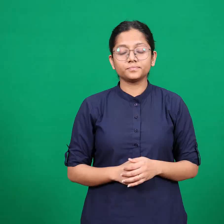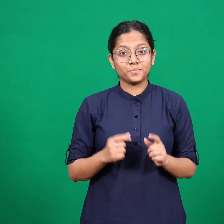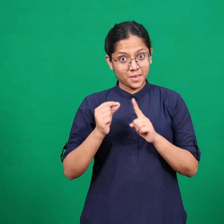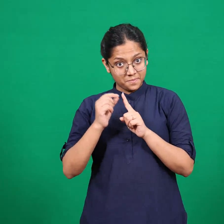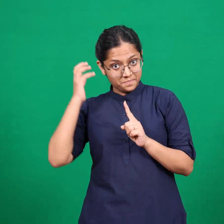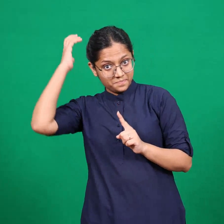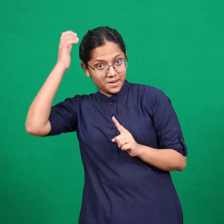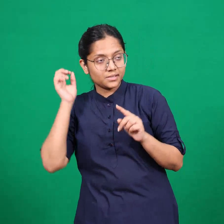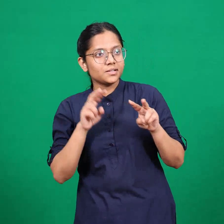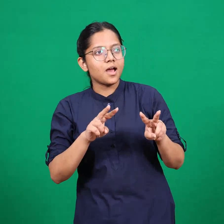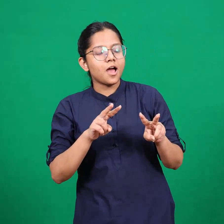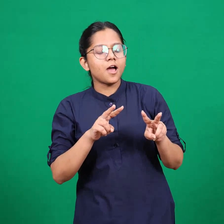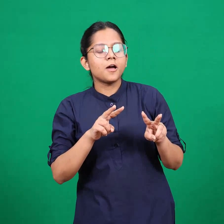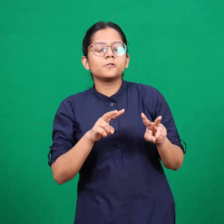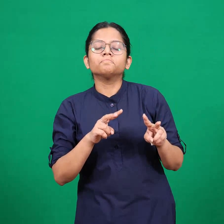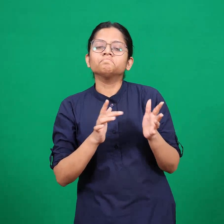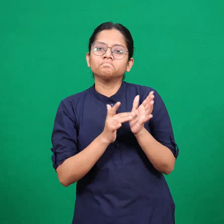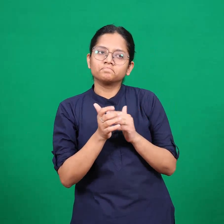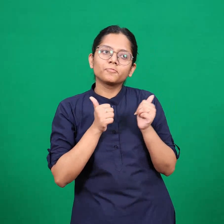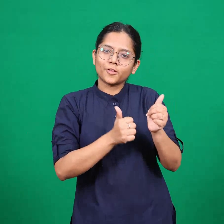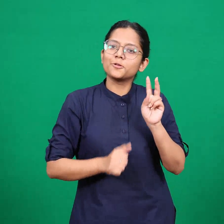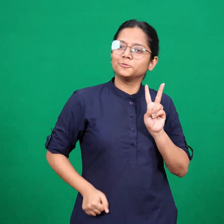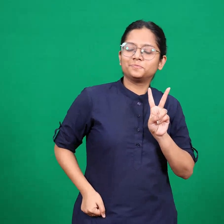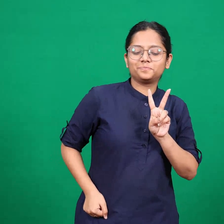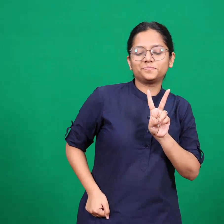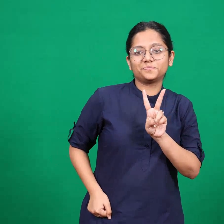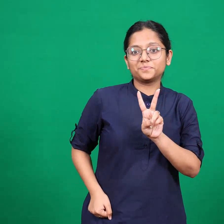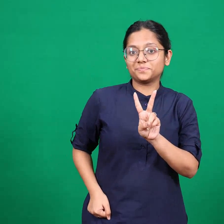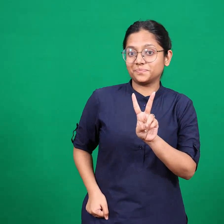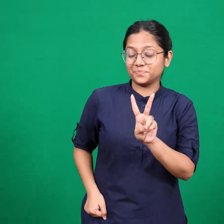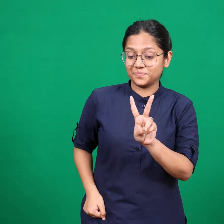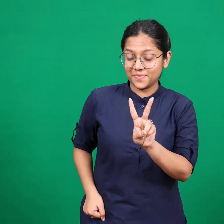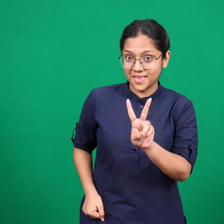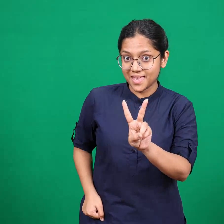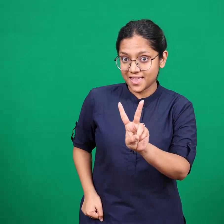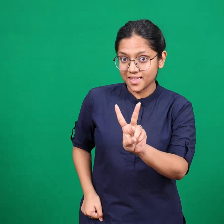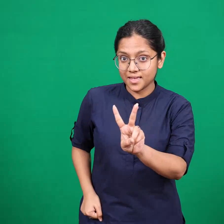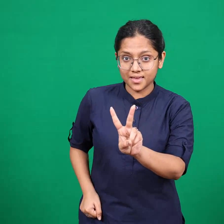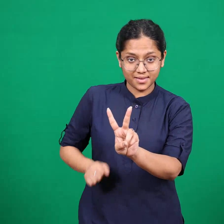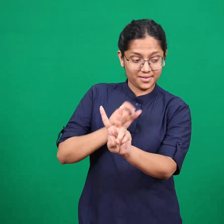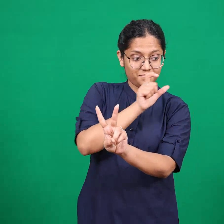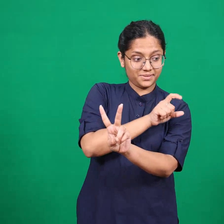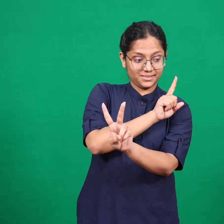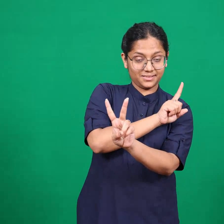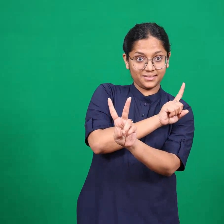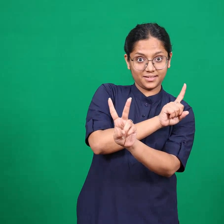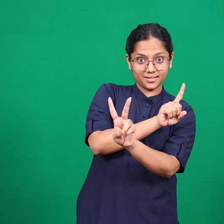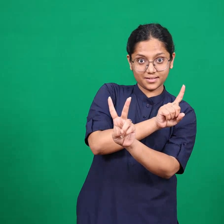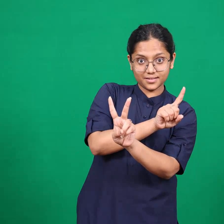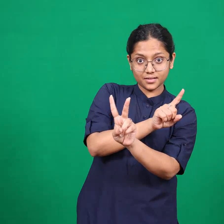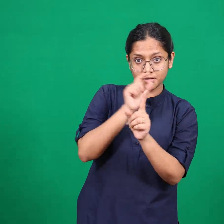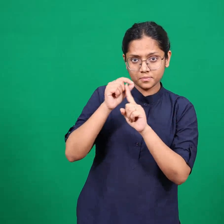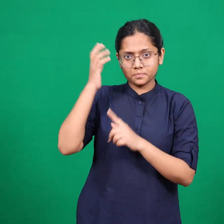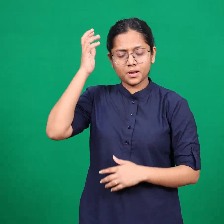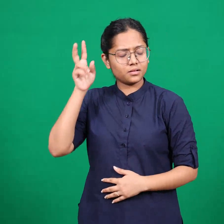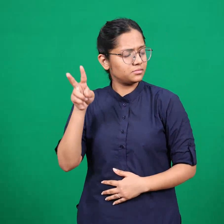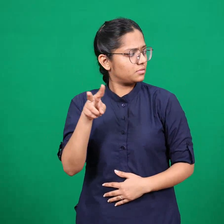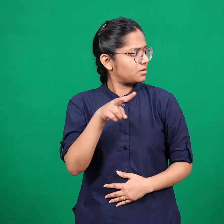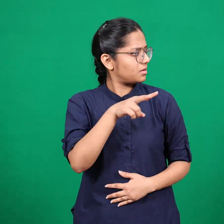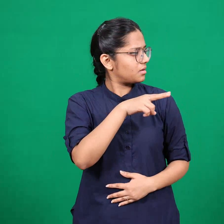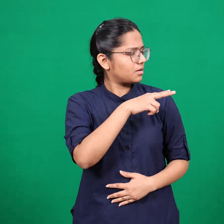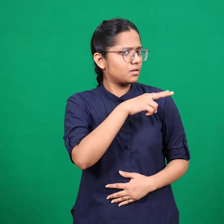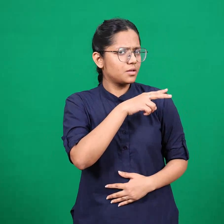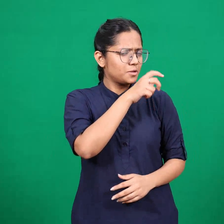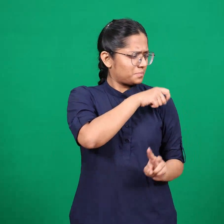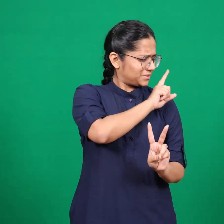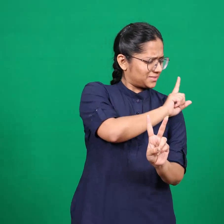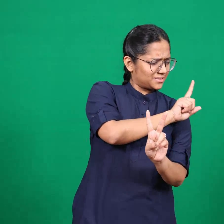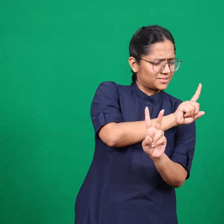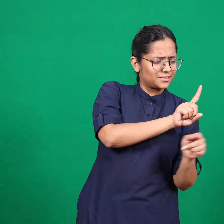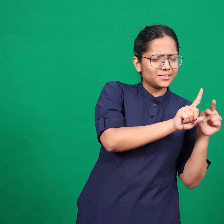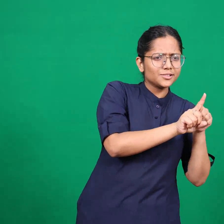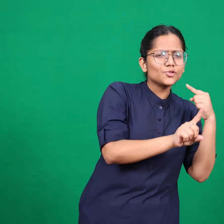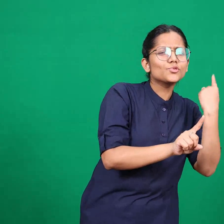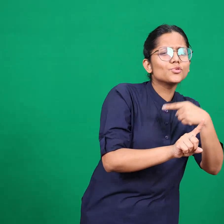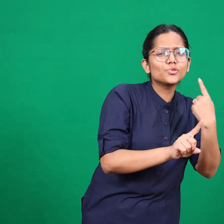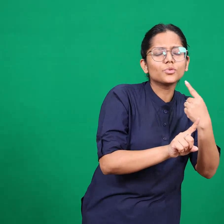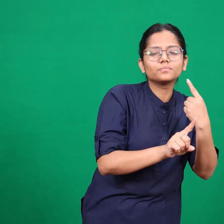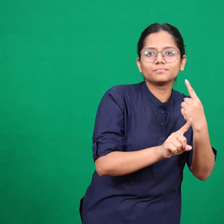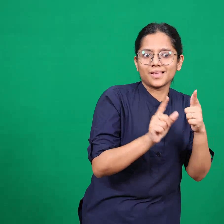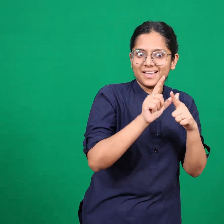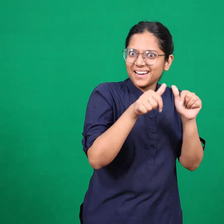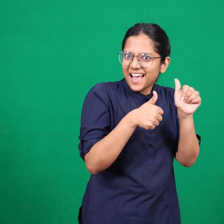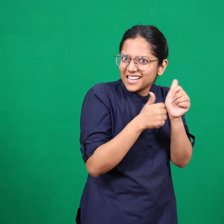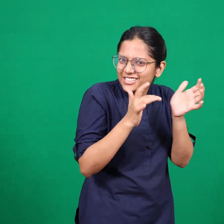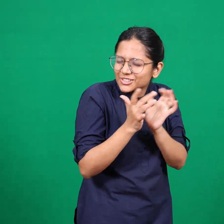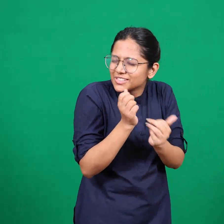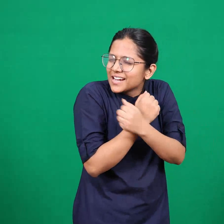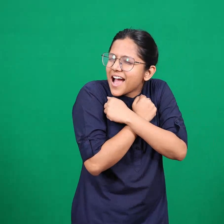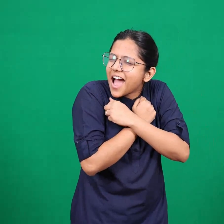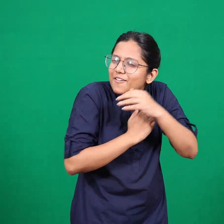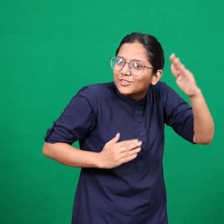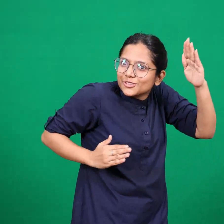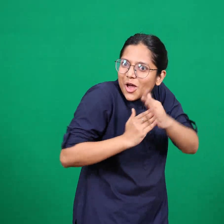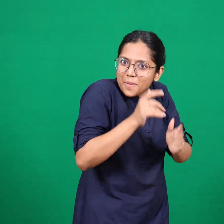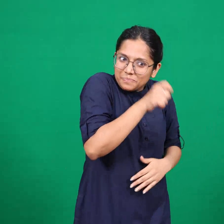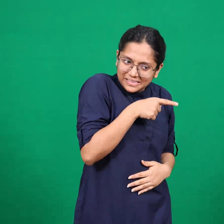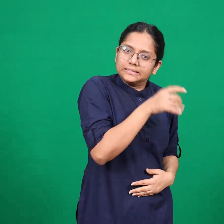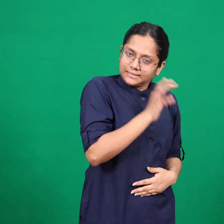Peter turned and saw the disciple whom Jesus loved following them.